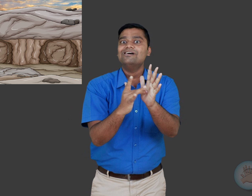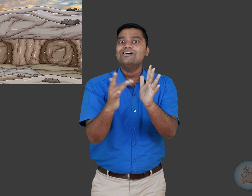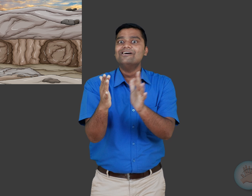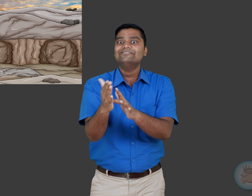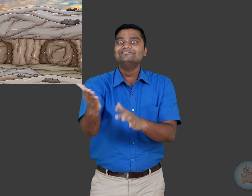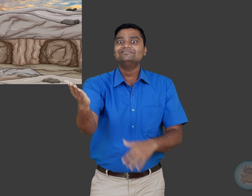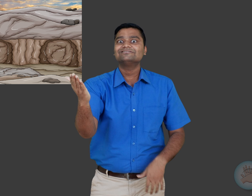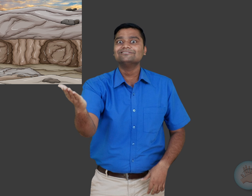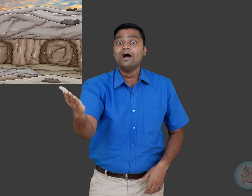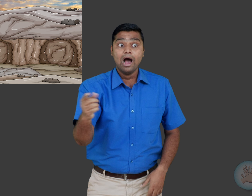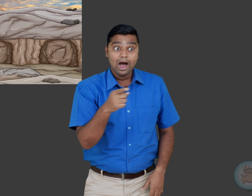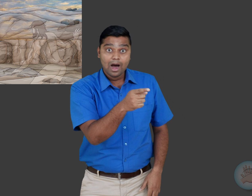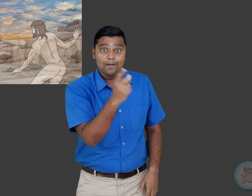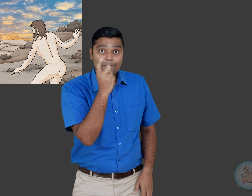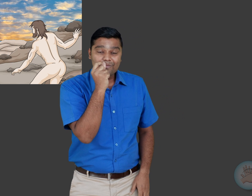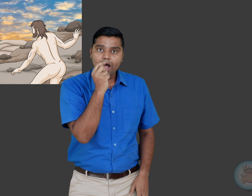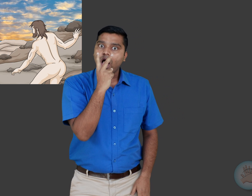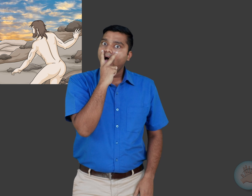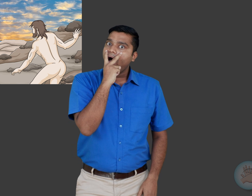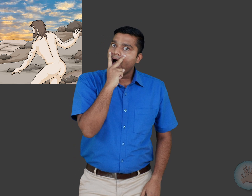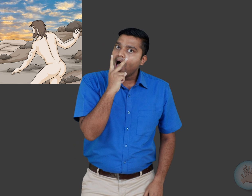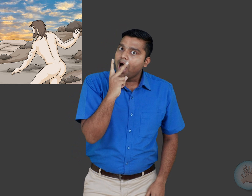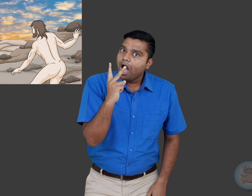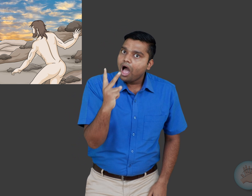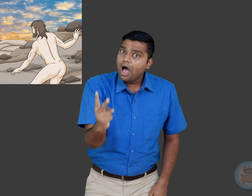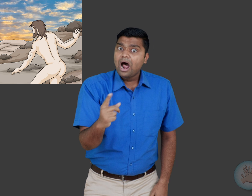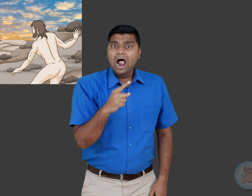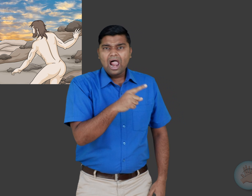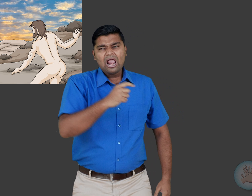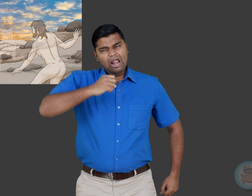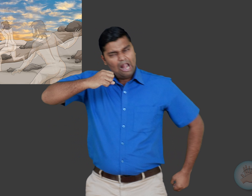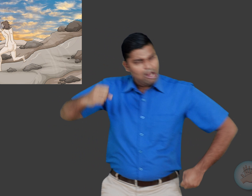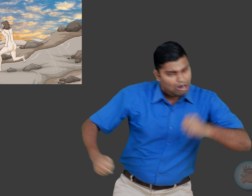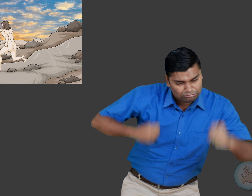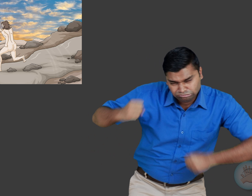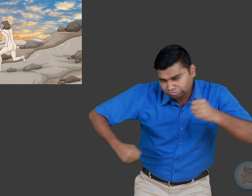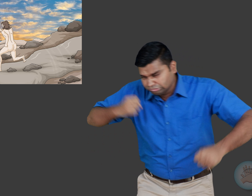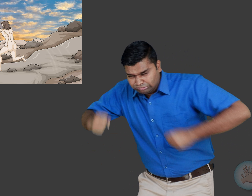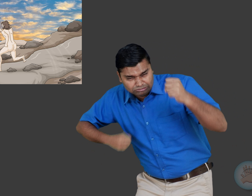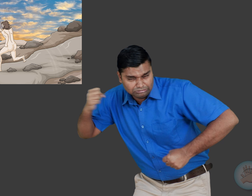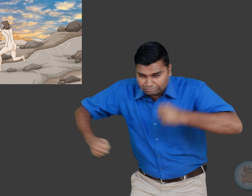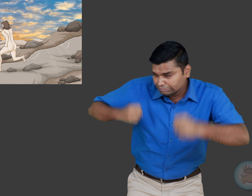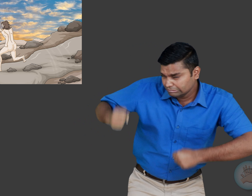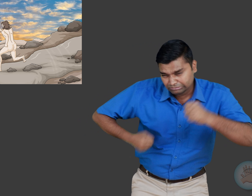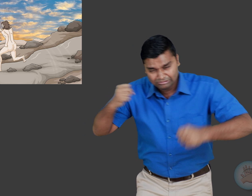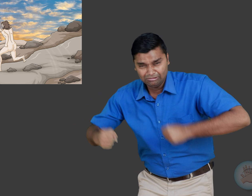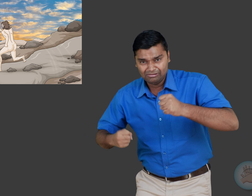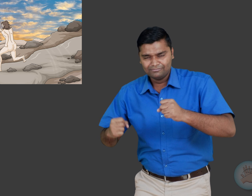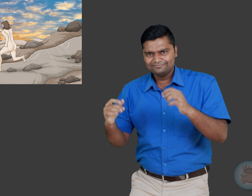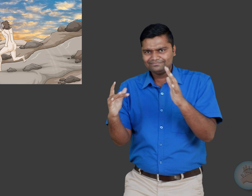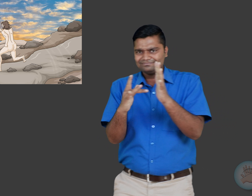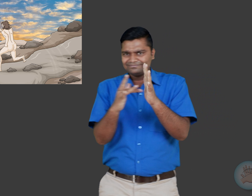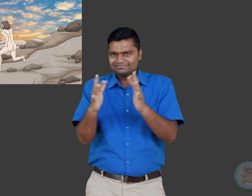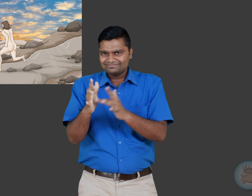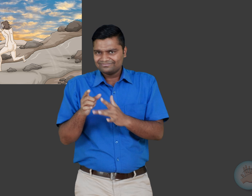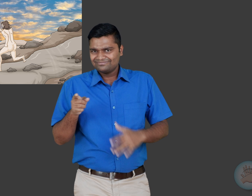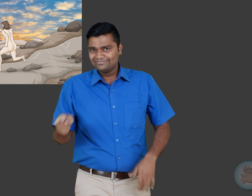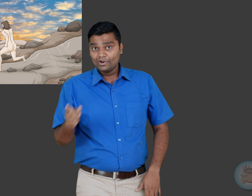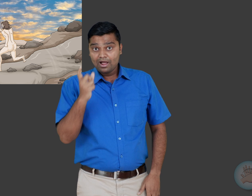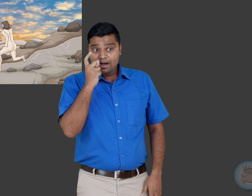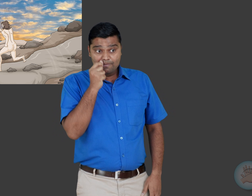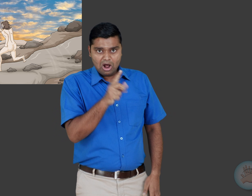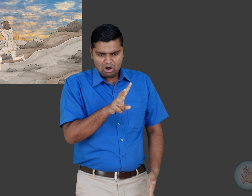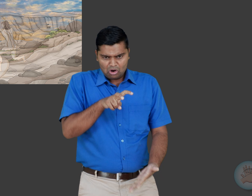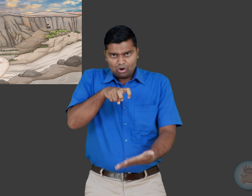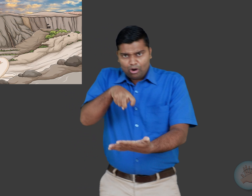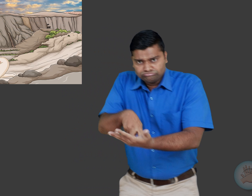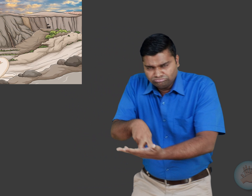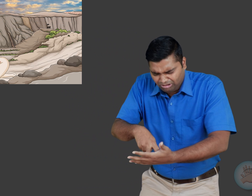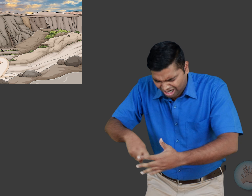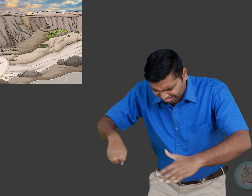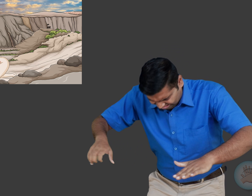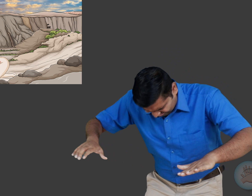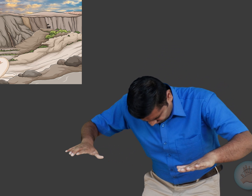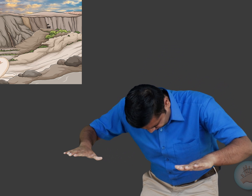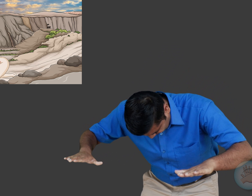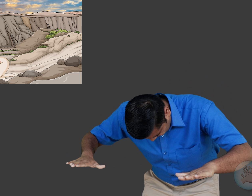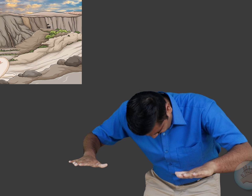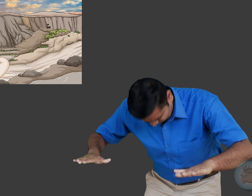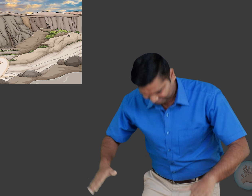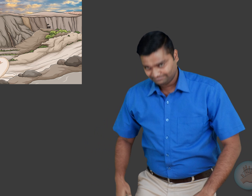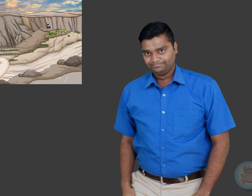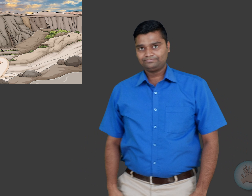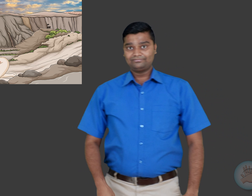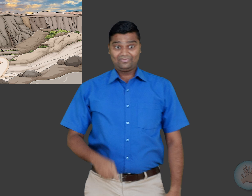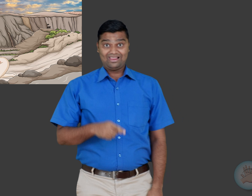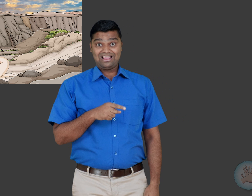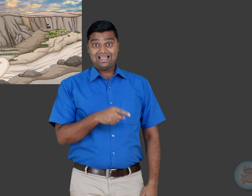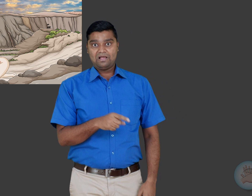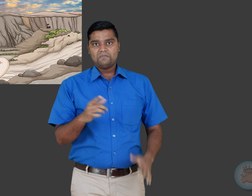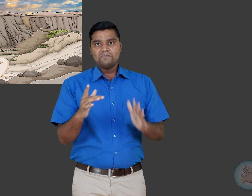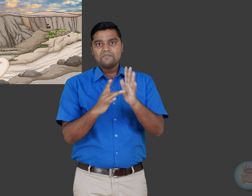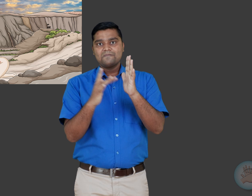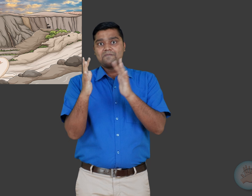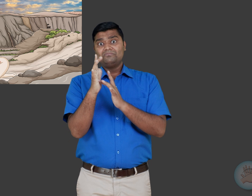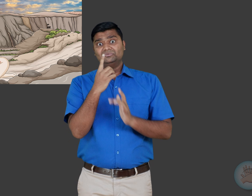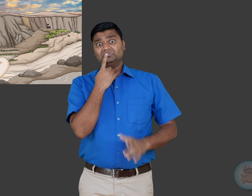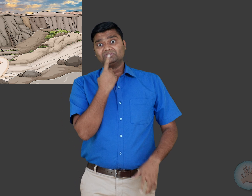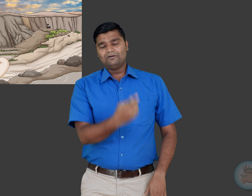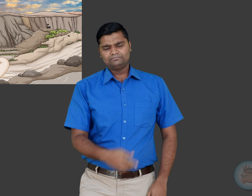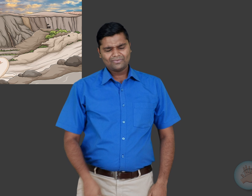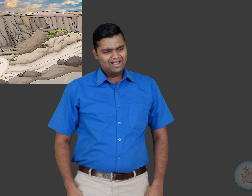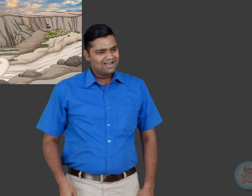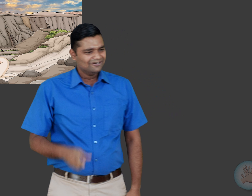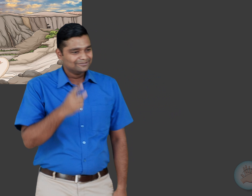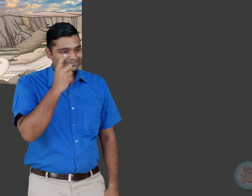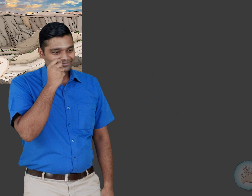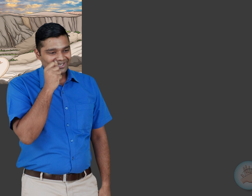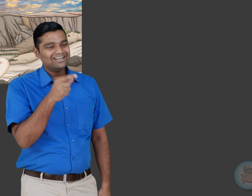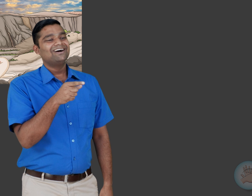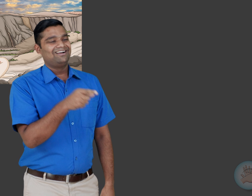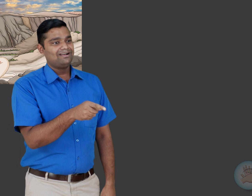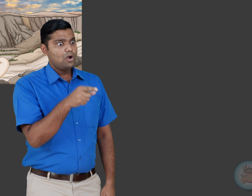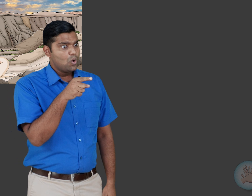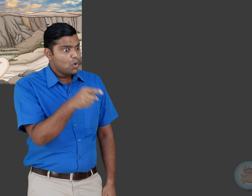When the man saw Jesus from a distance, he ran and fell on his knees before Him.